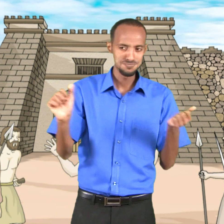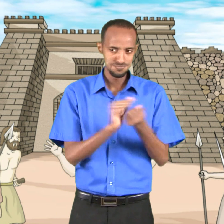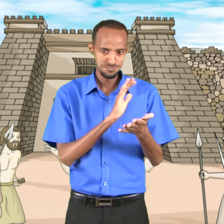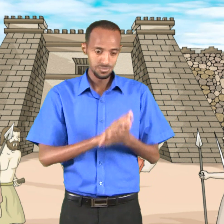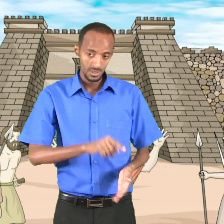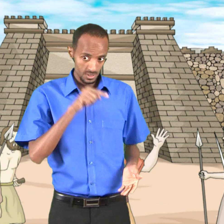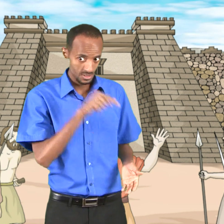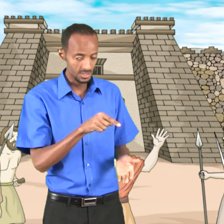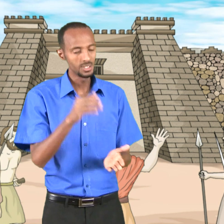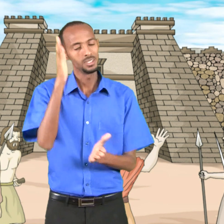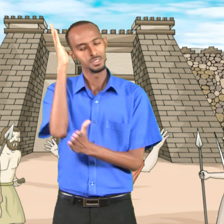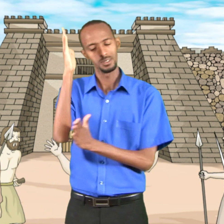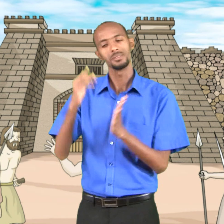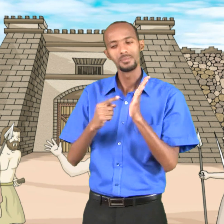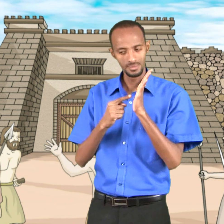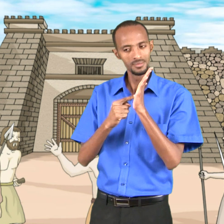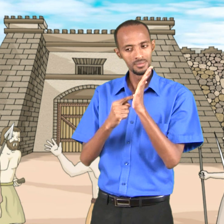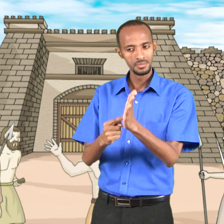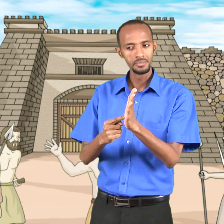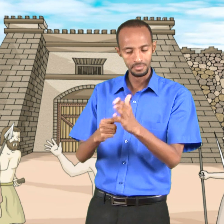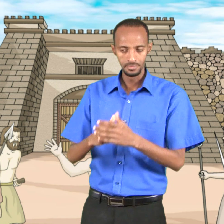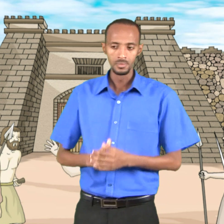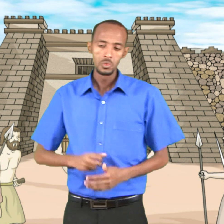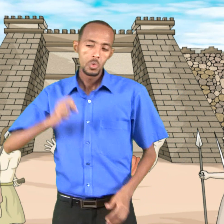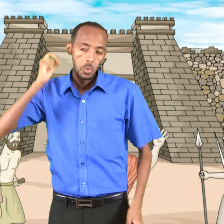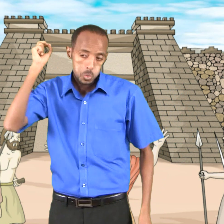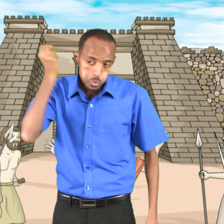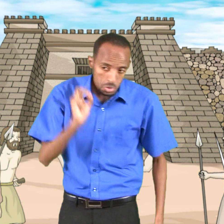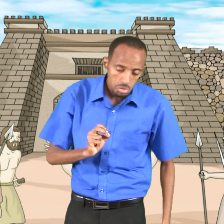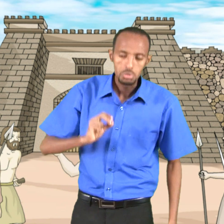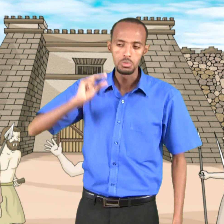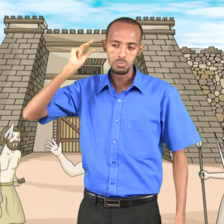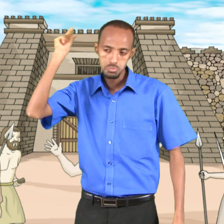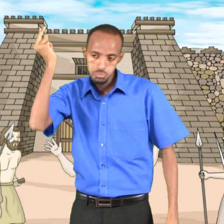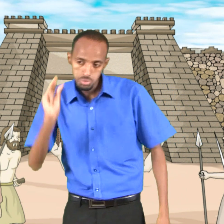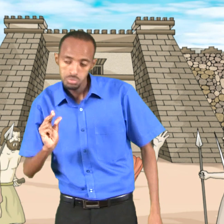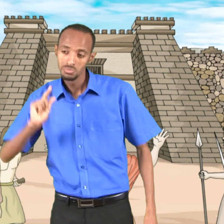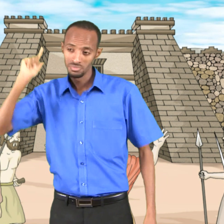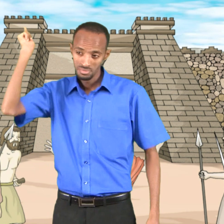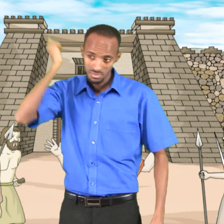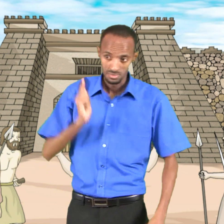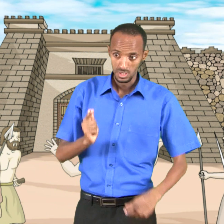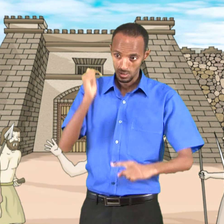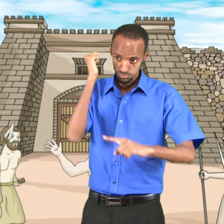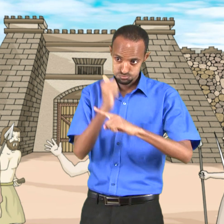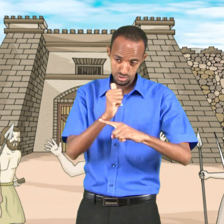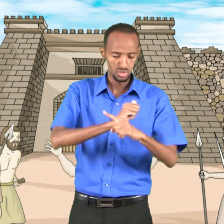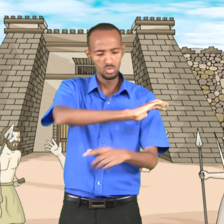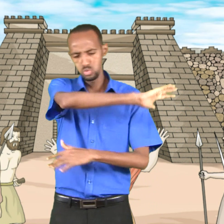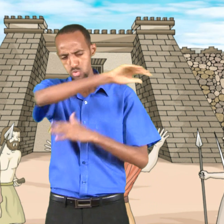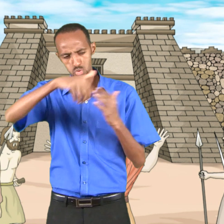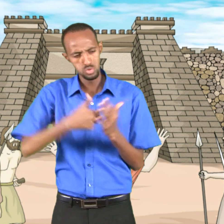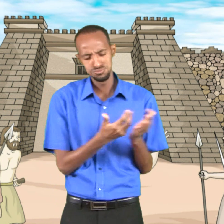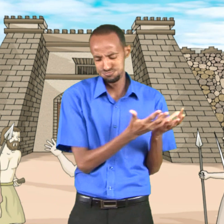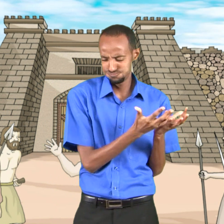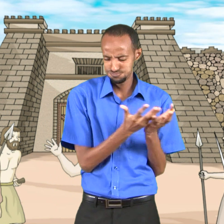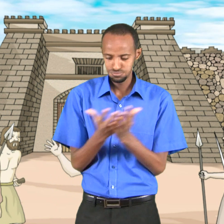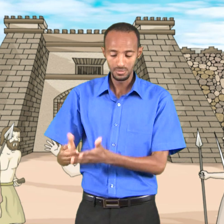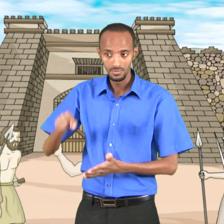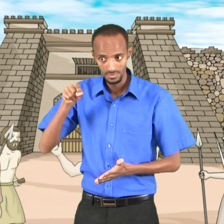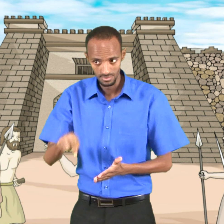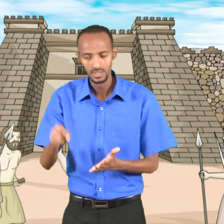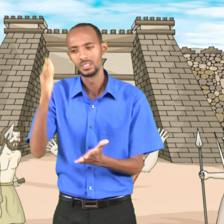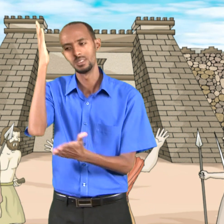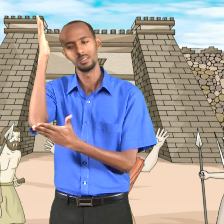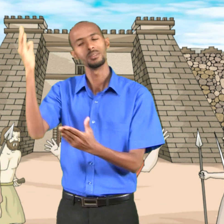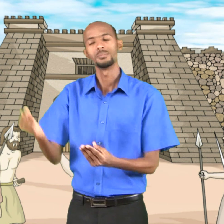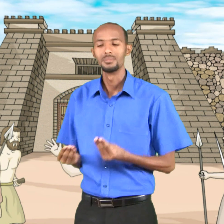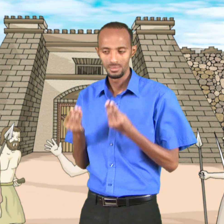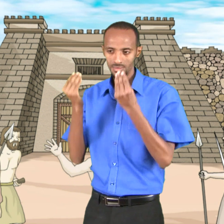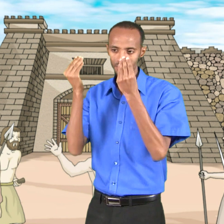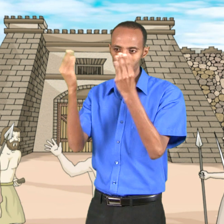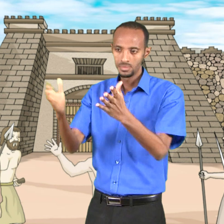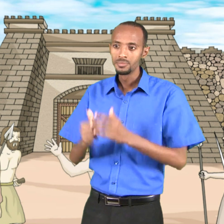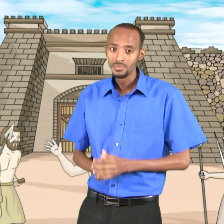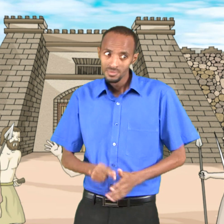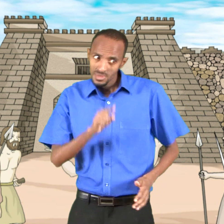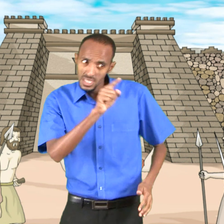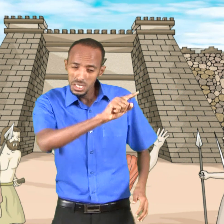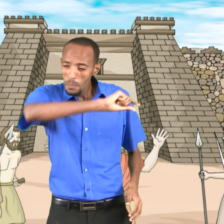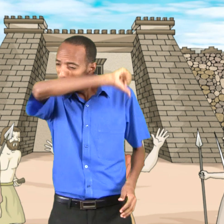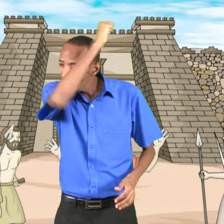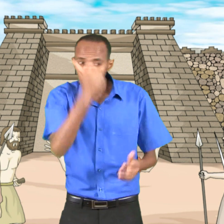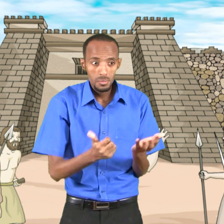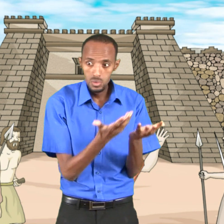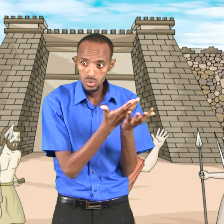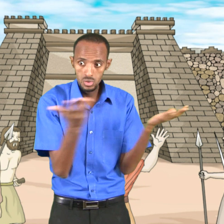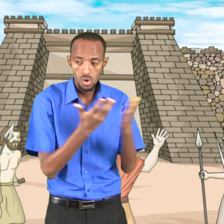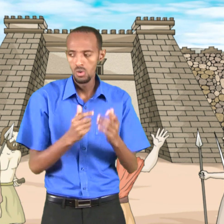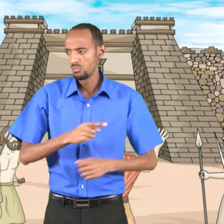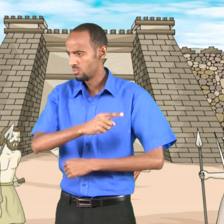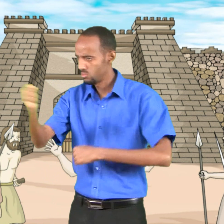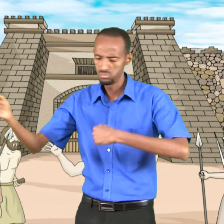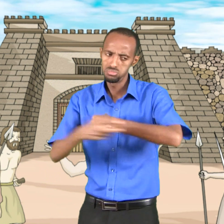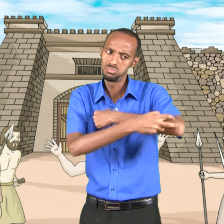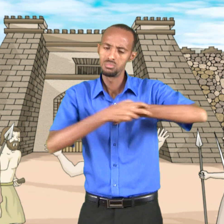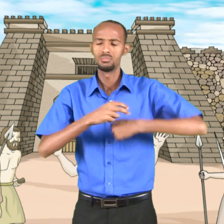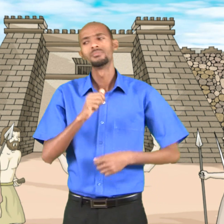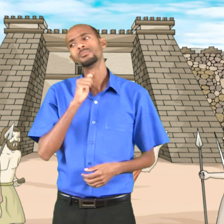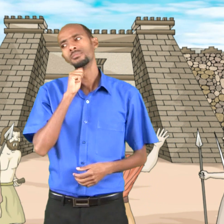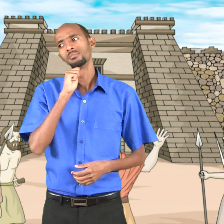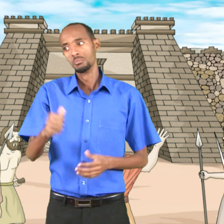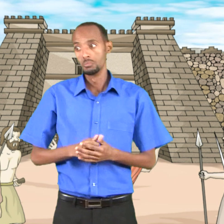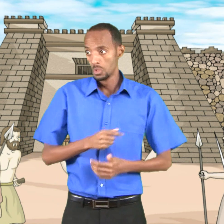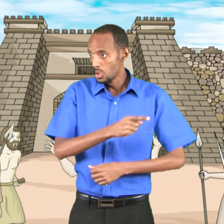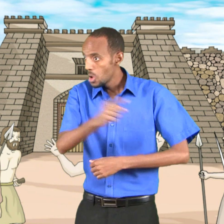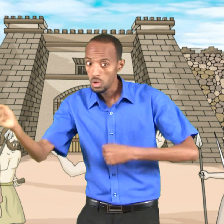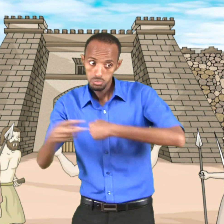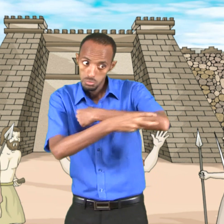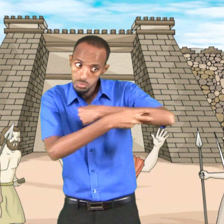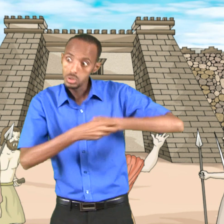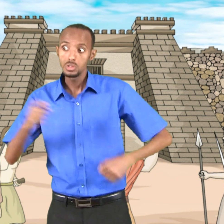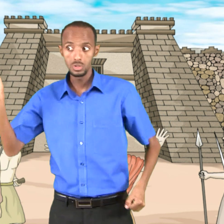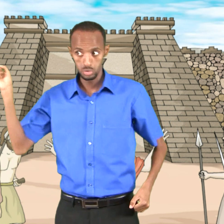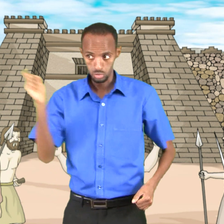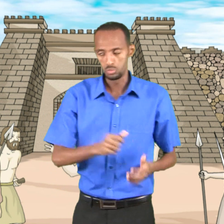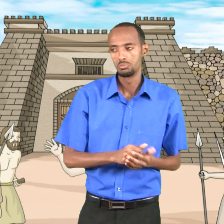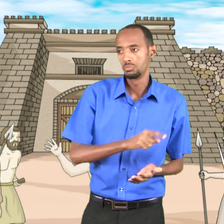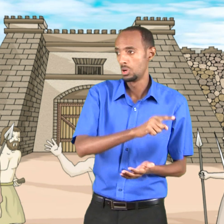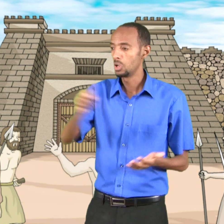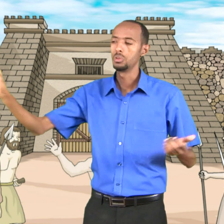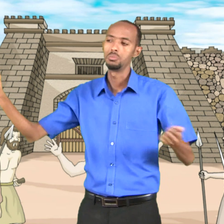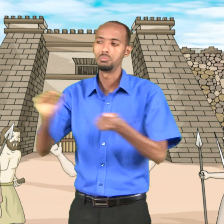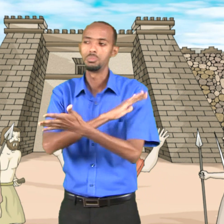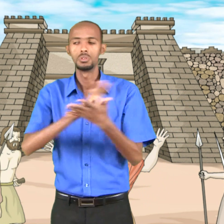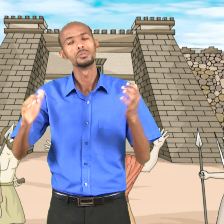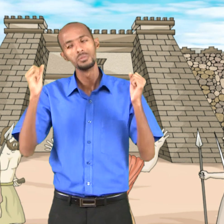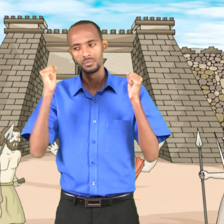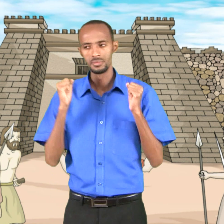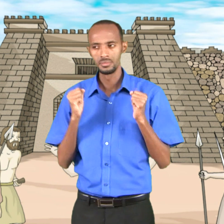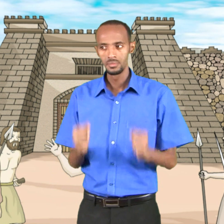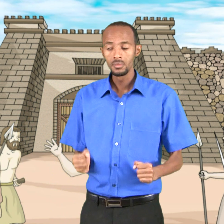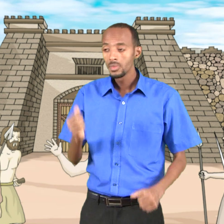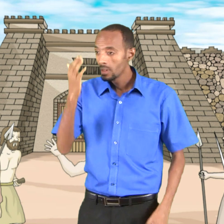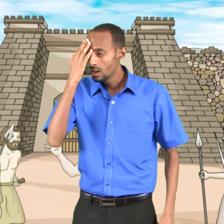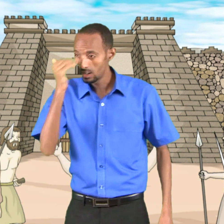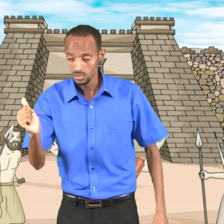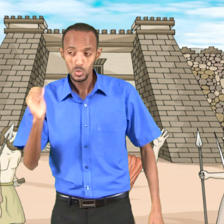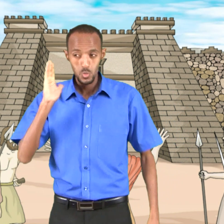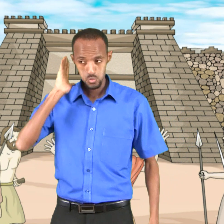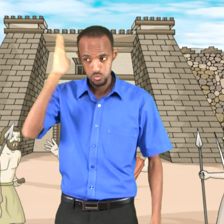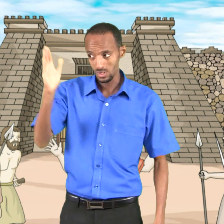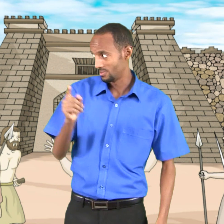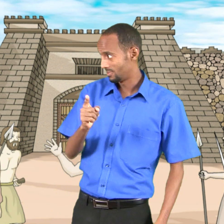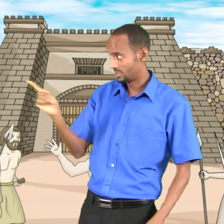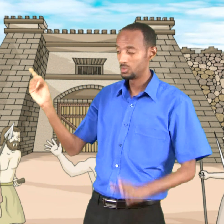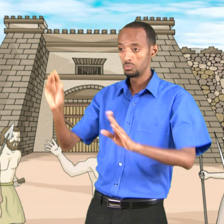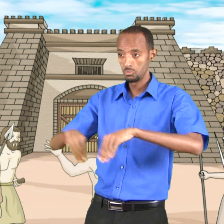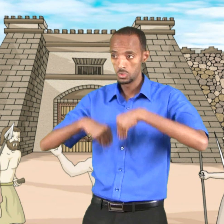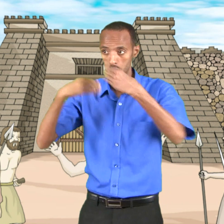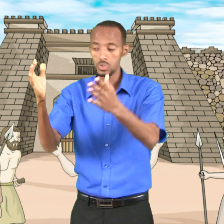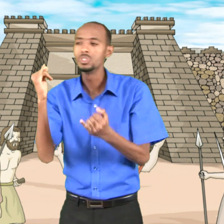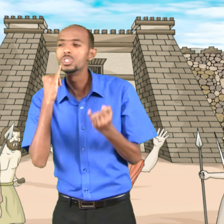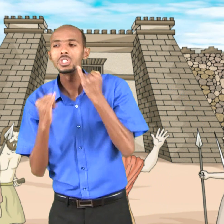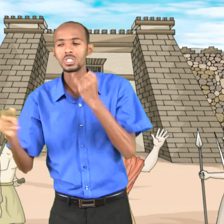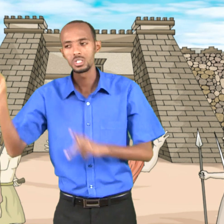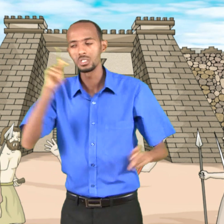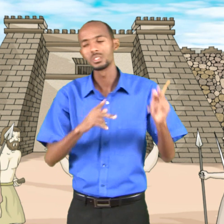But keep away from the things devoted to destruction, lest you yourself be set apart for destruction.